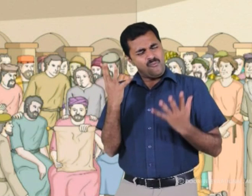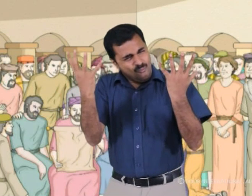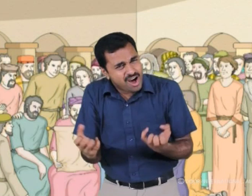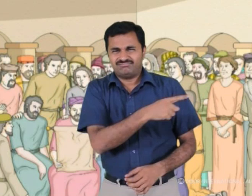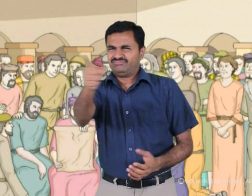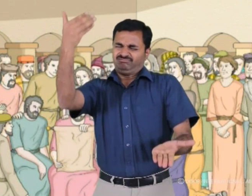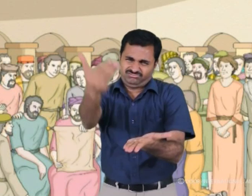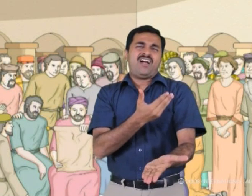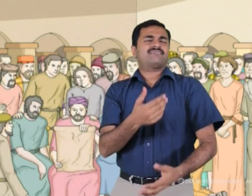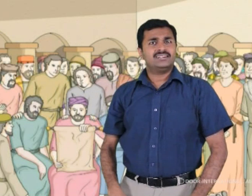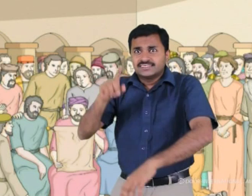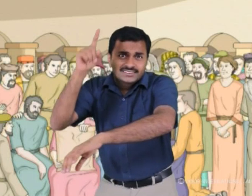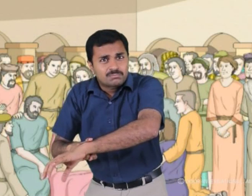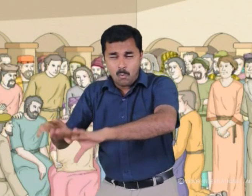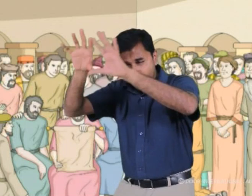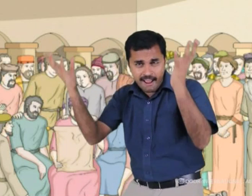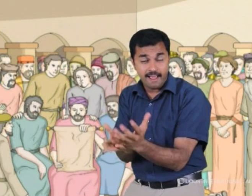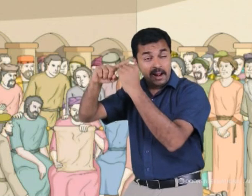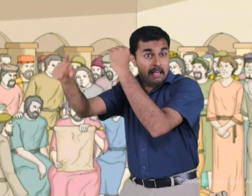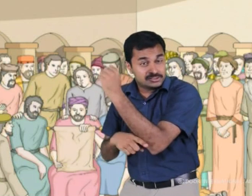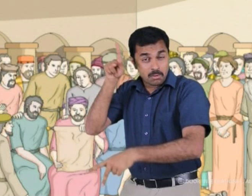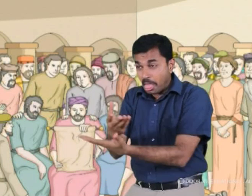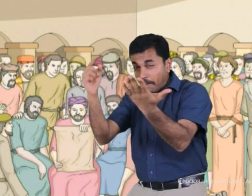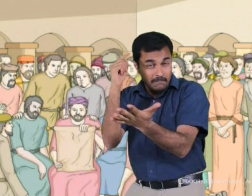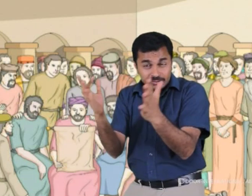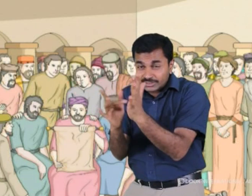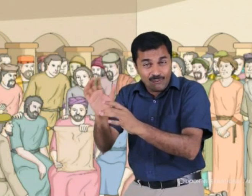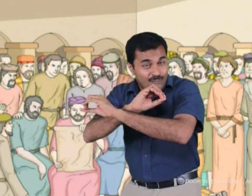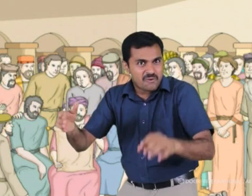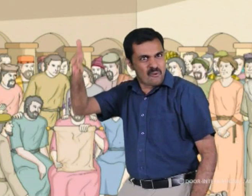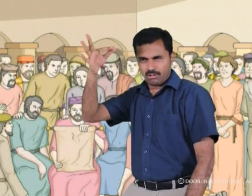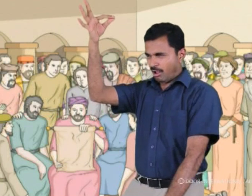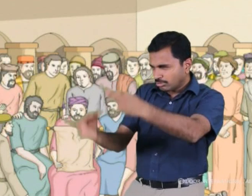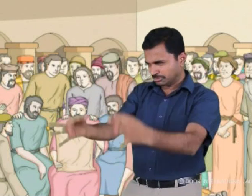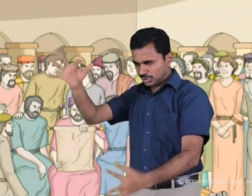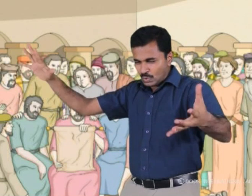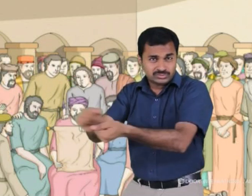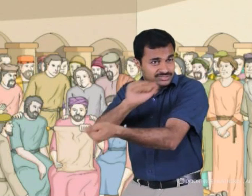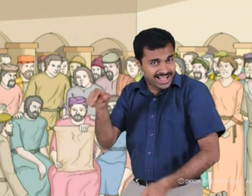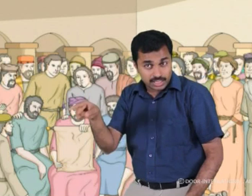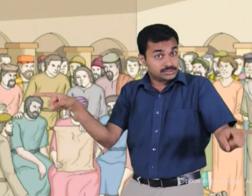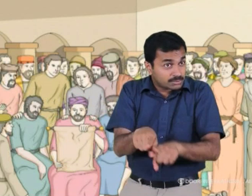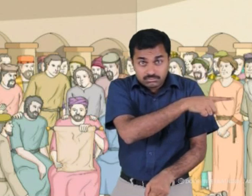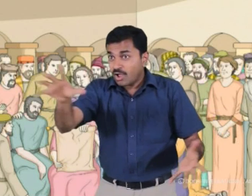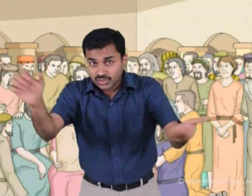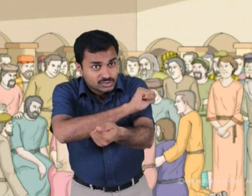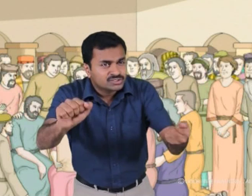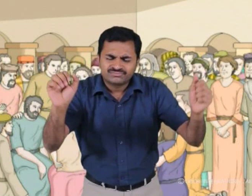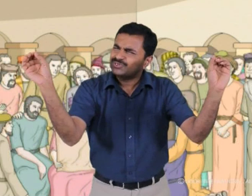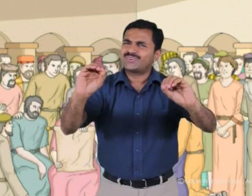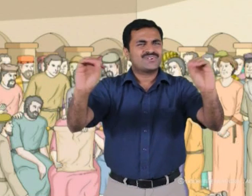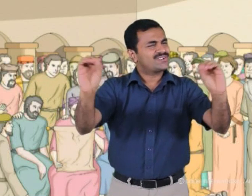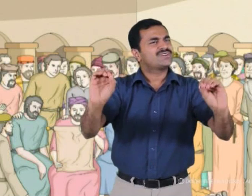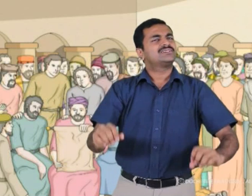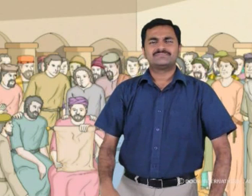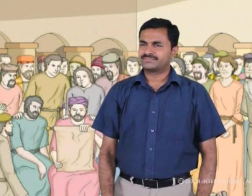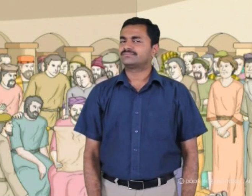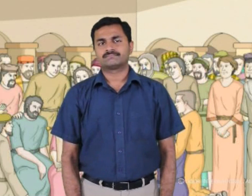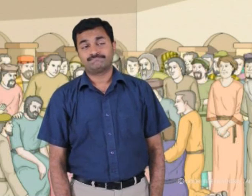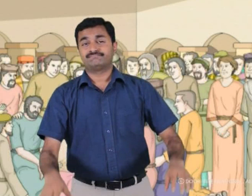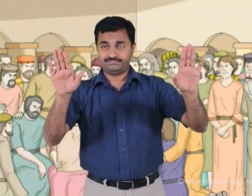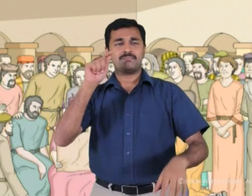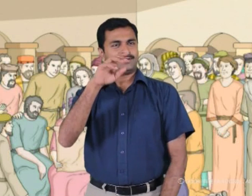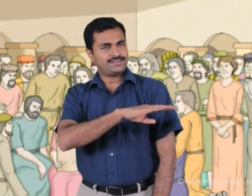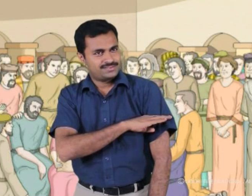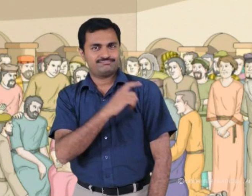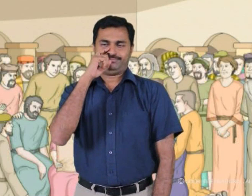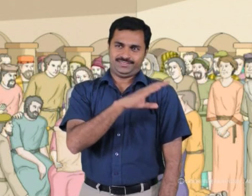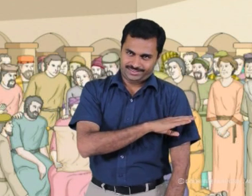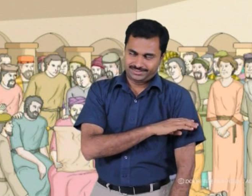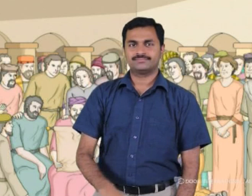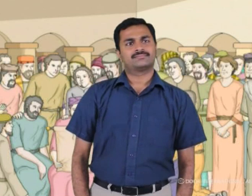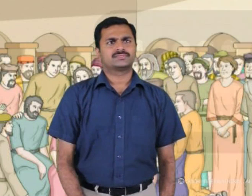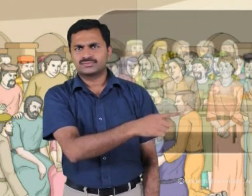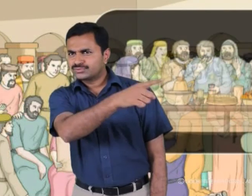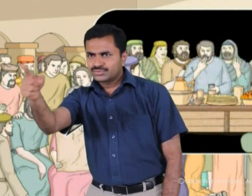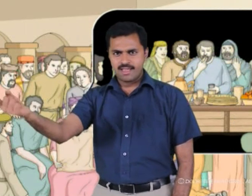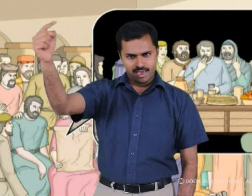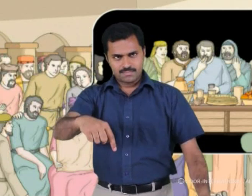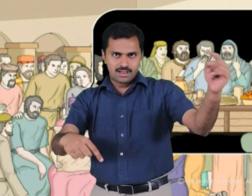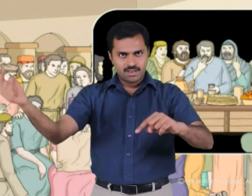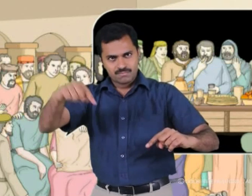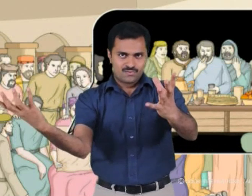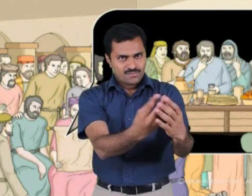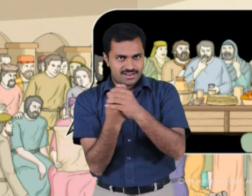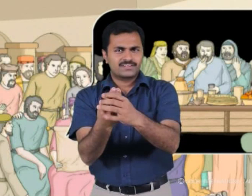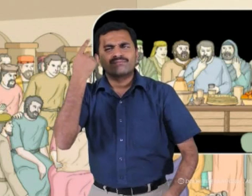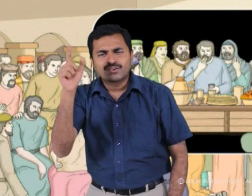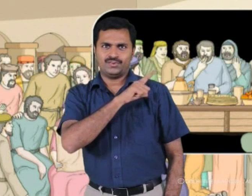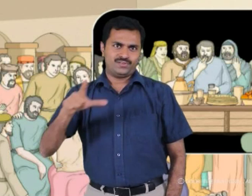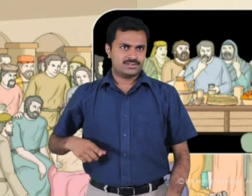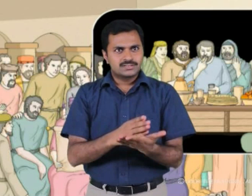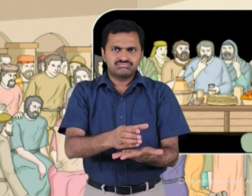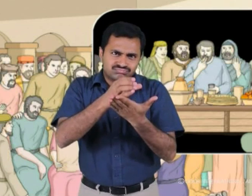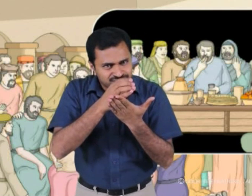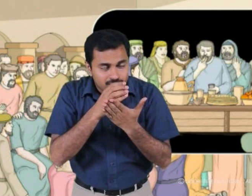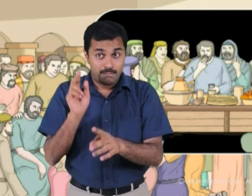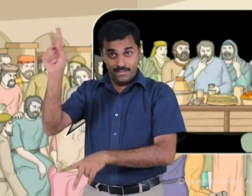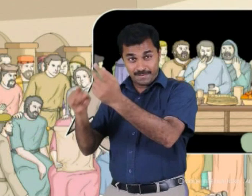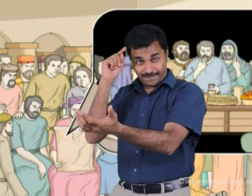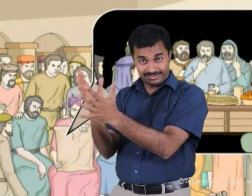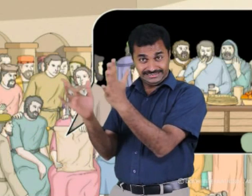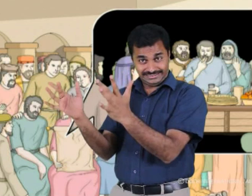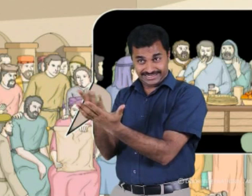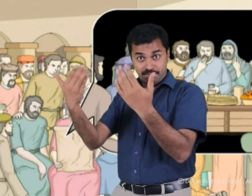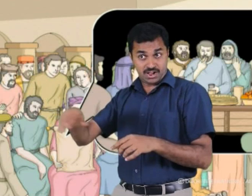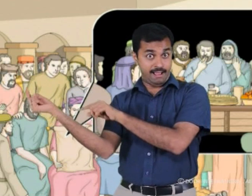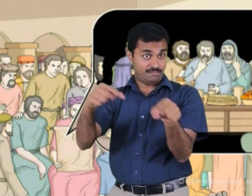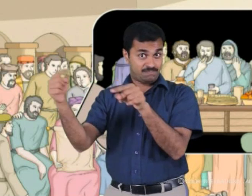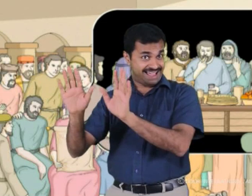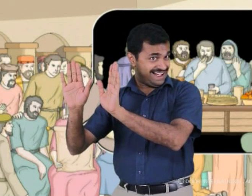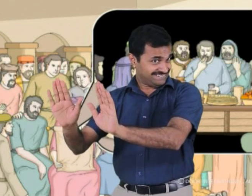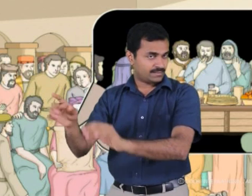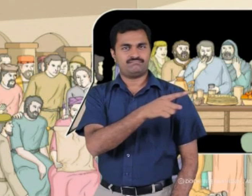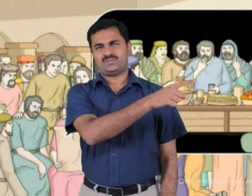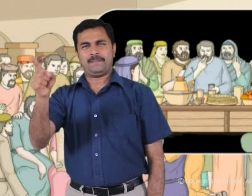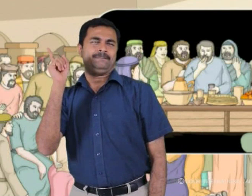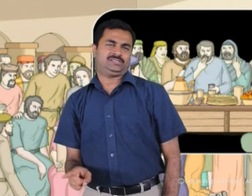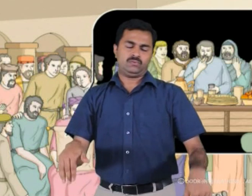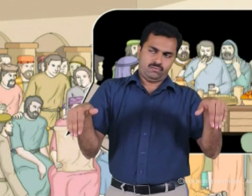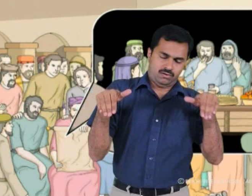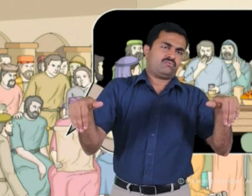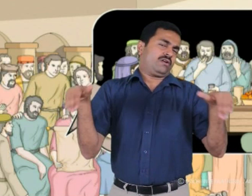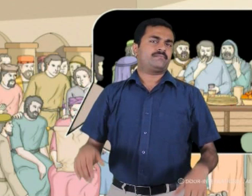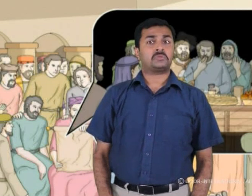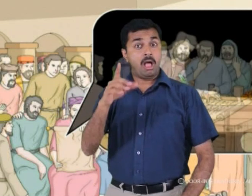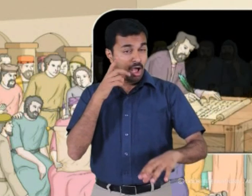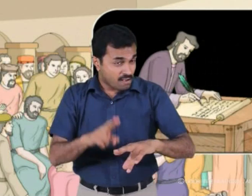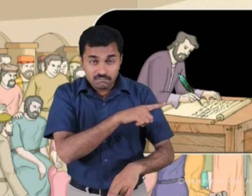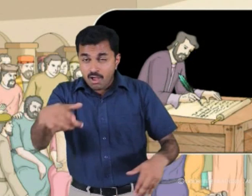If anyone is hungry, he should eat at home, so that when you come together it will not result in judgment.